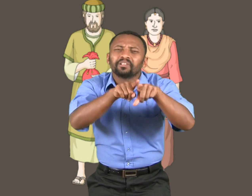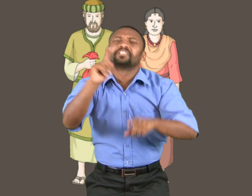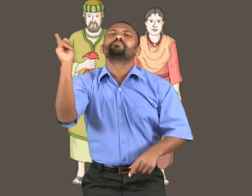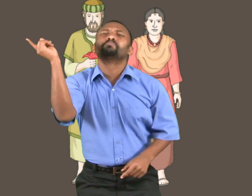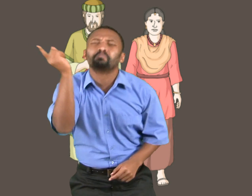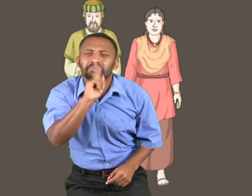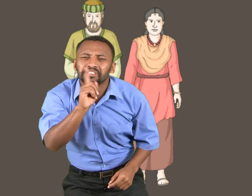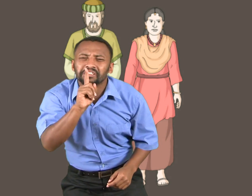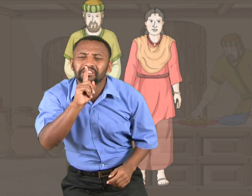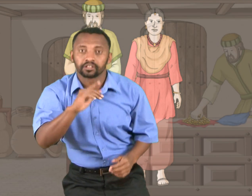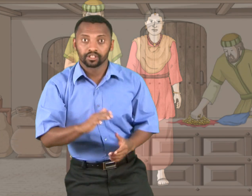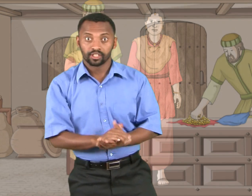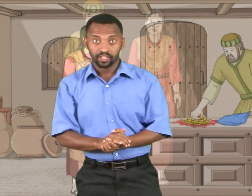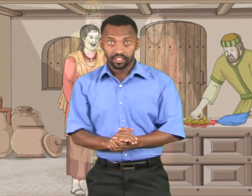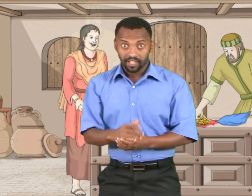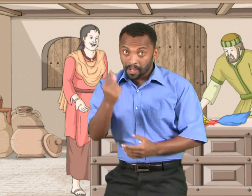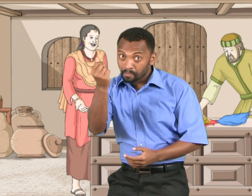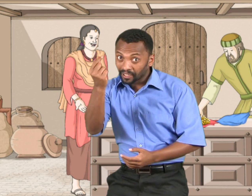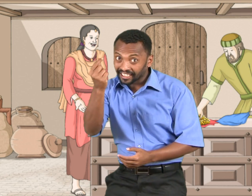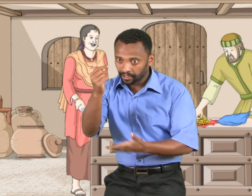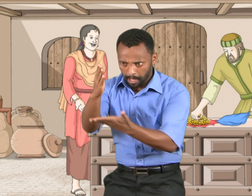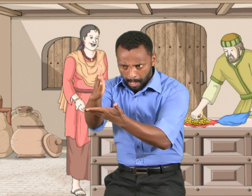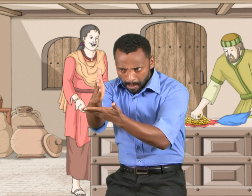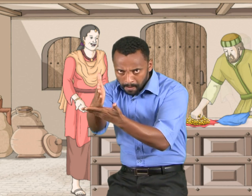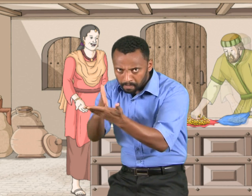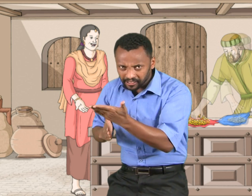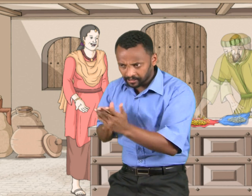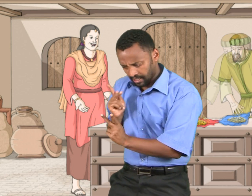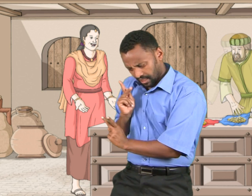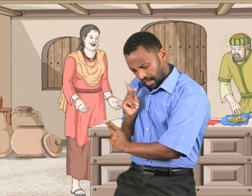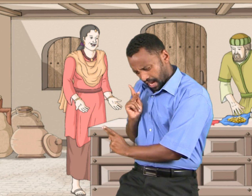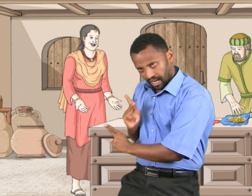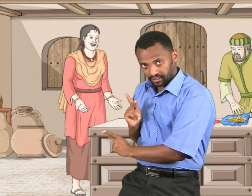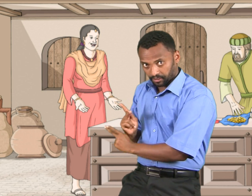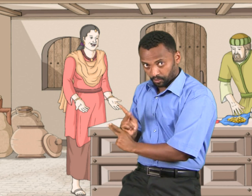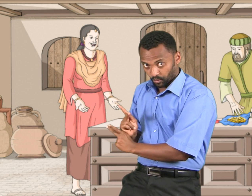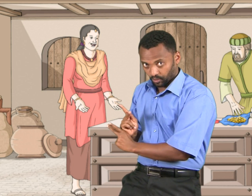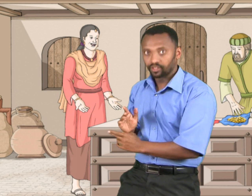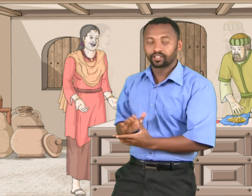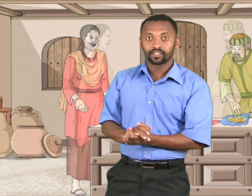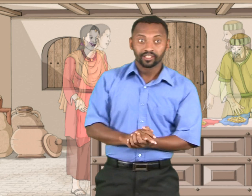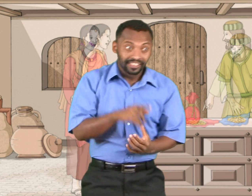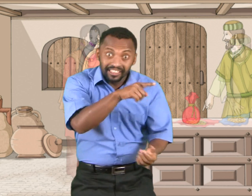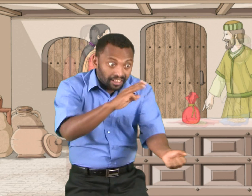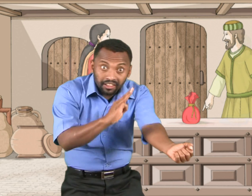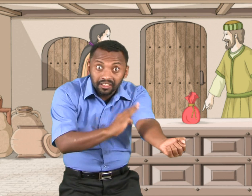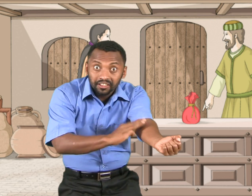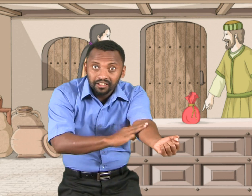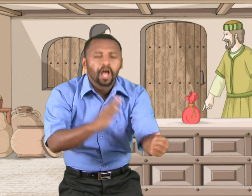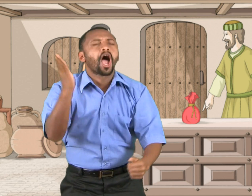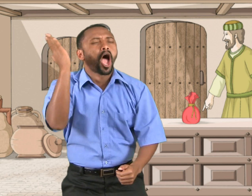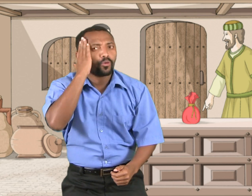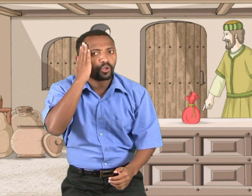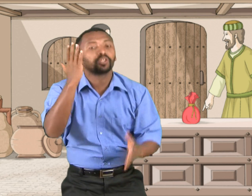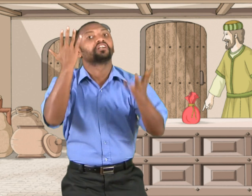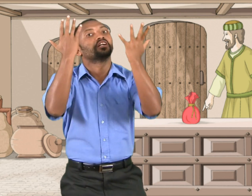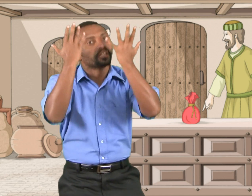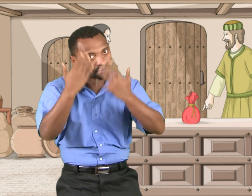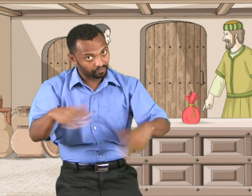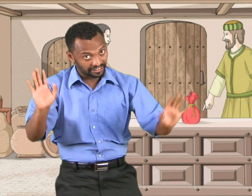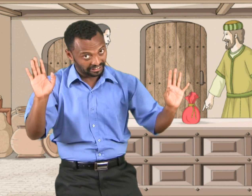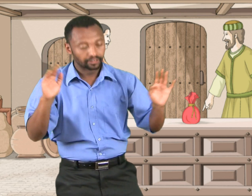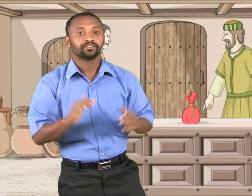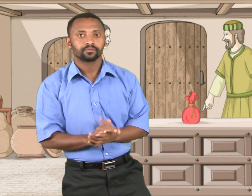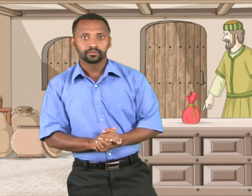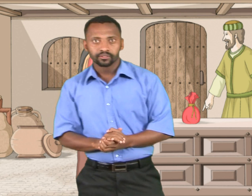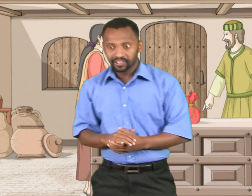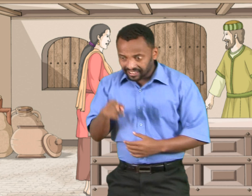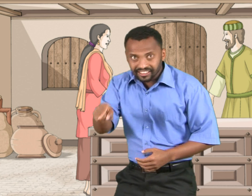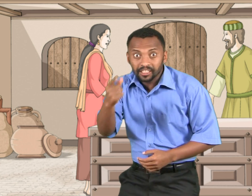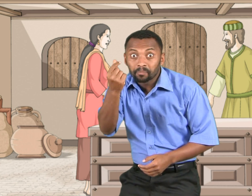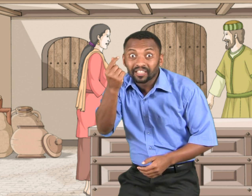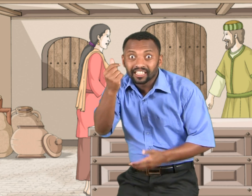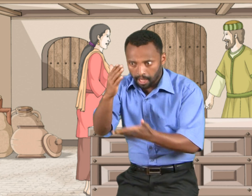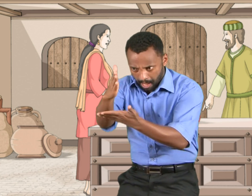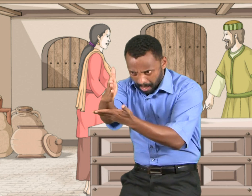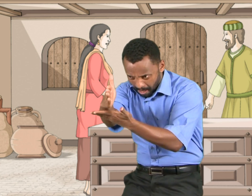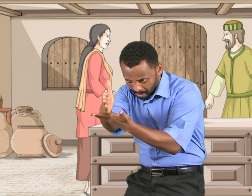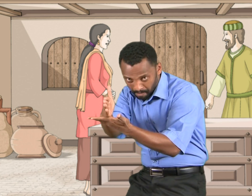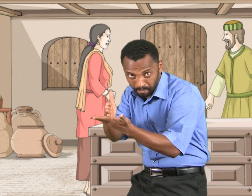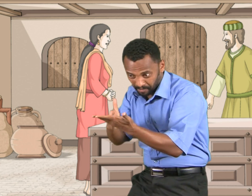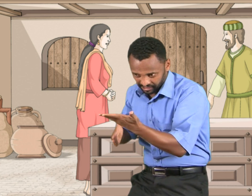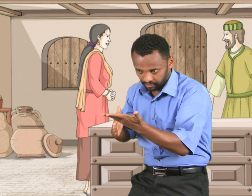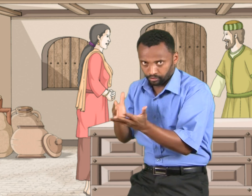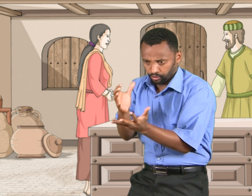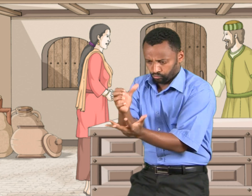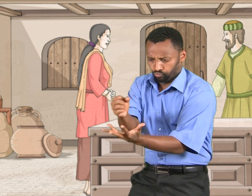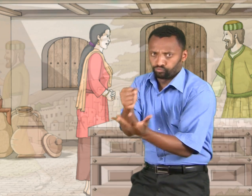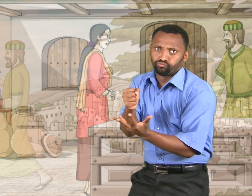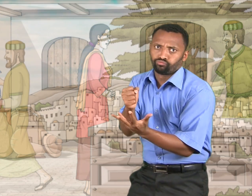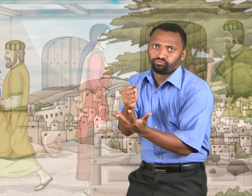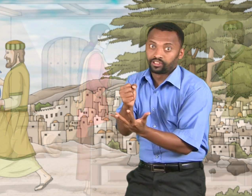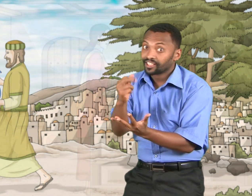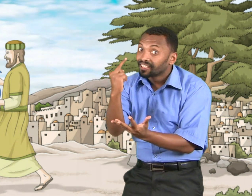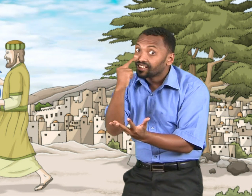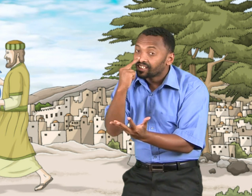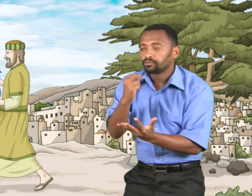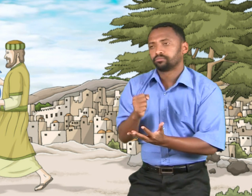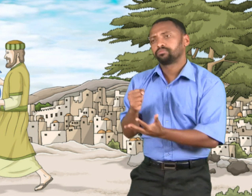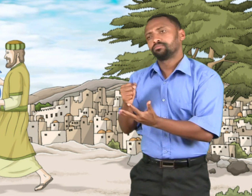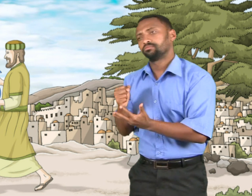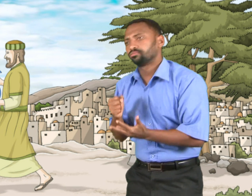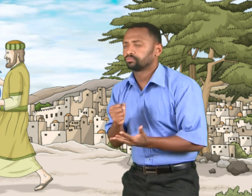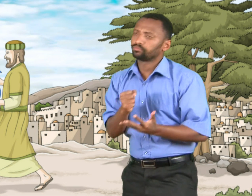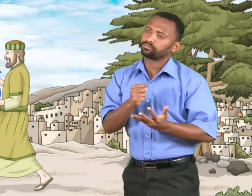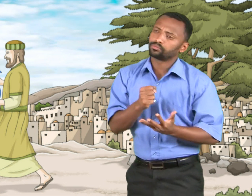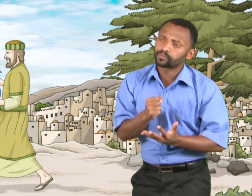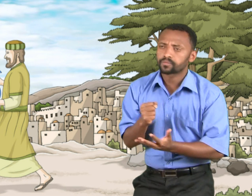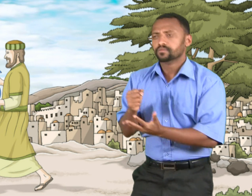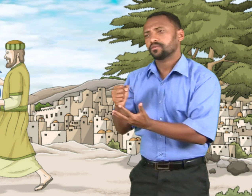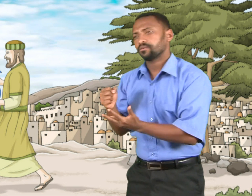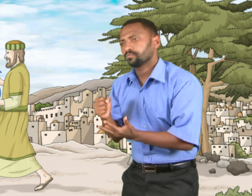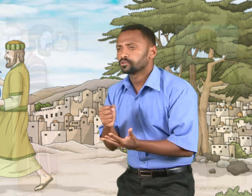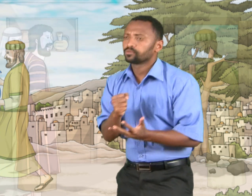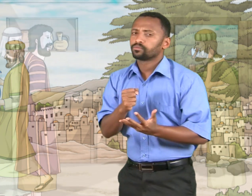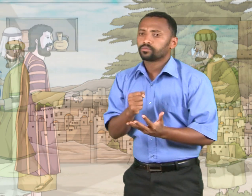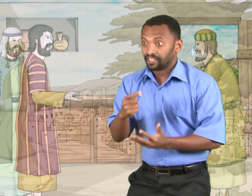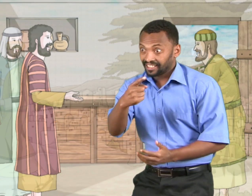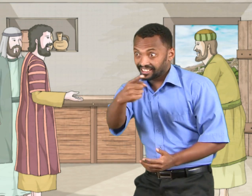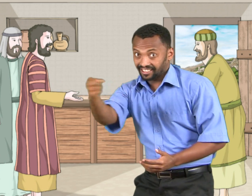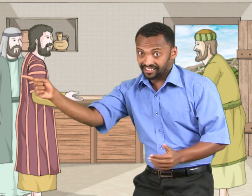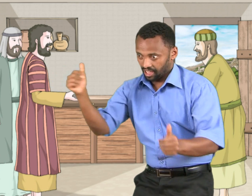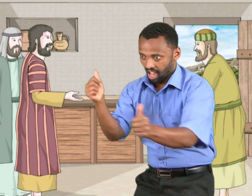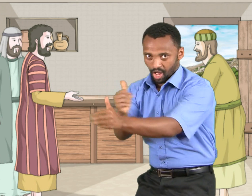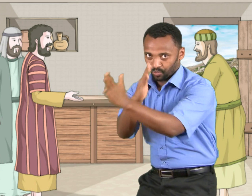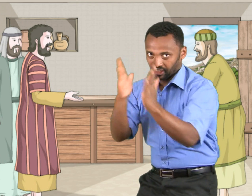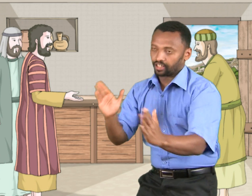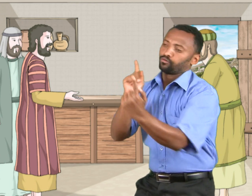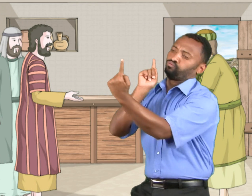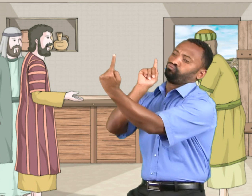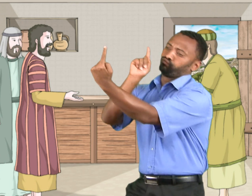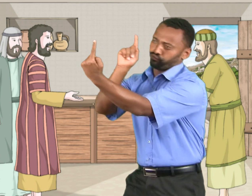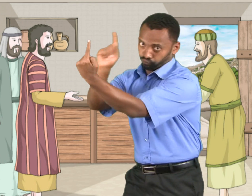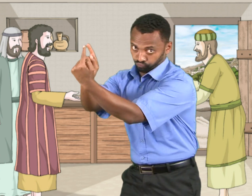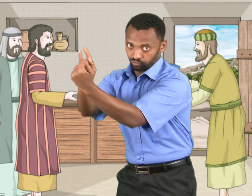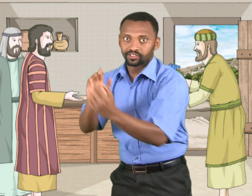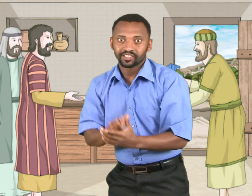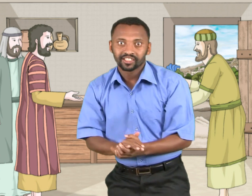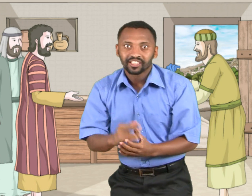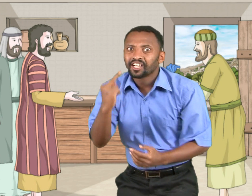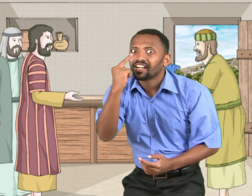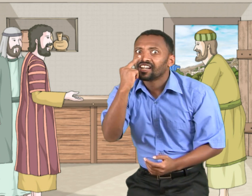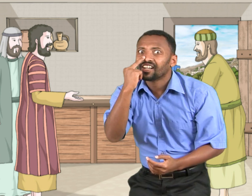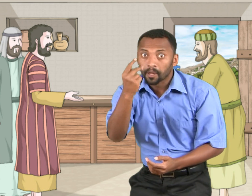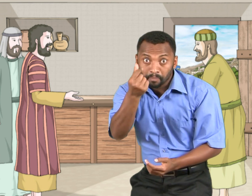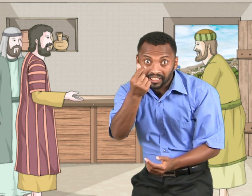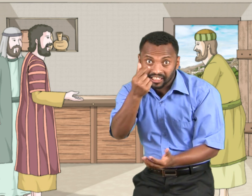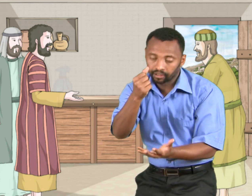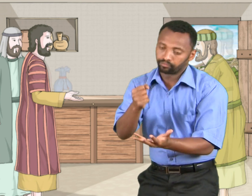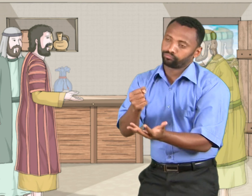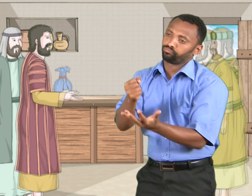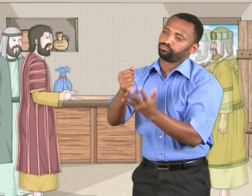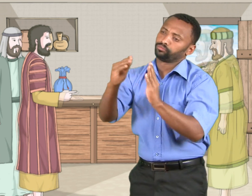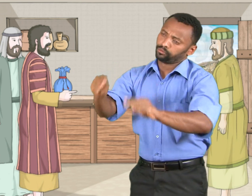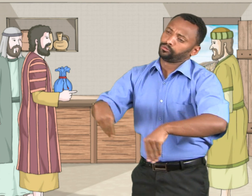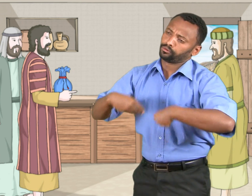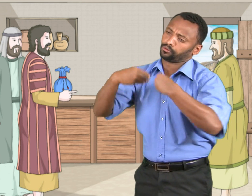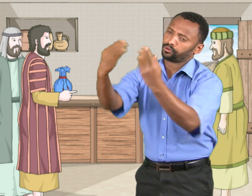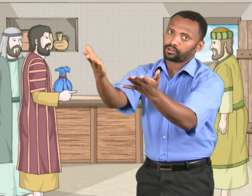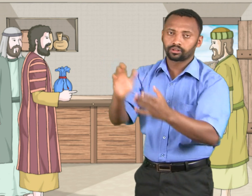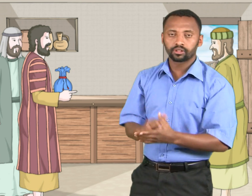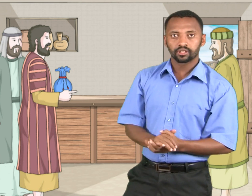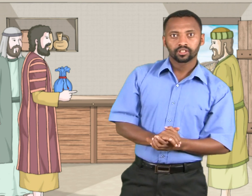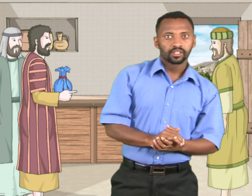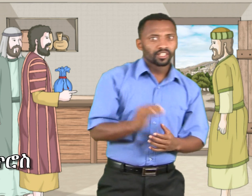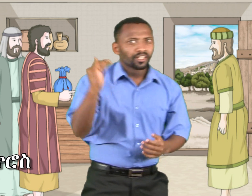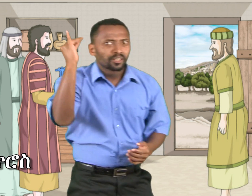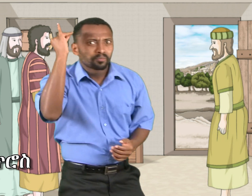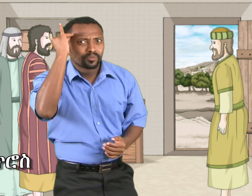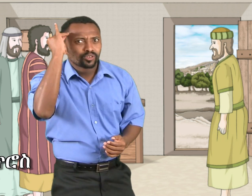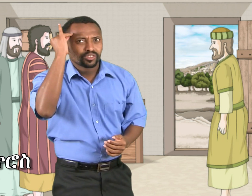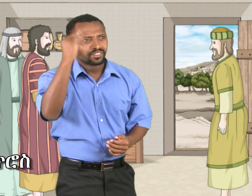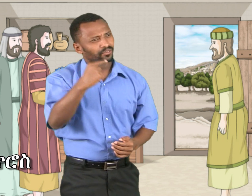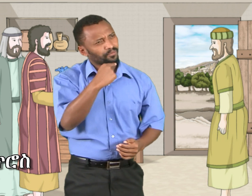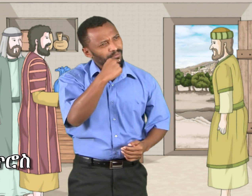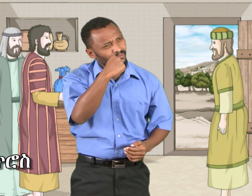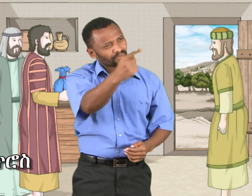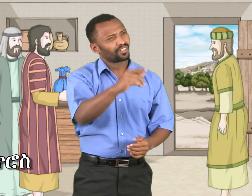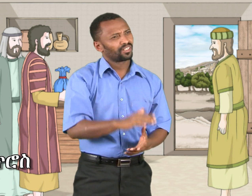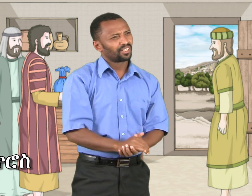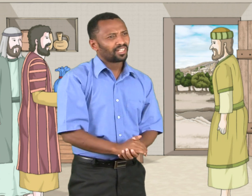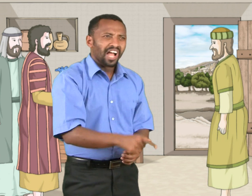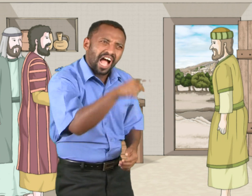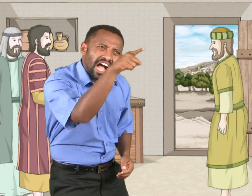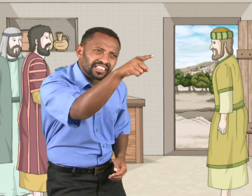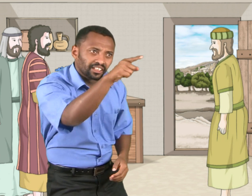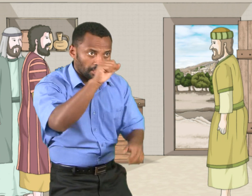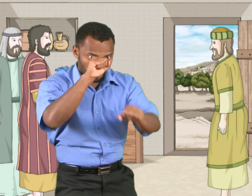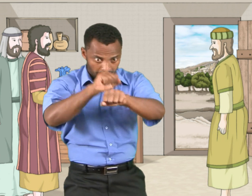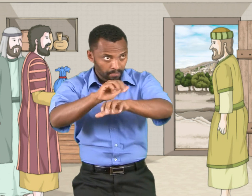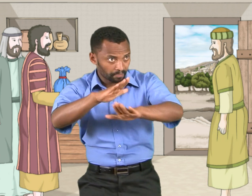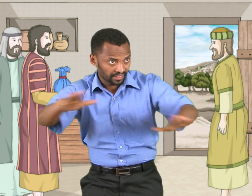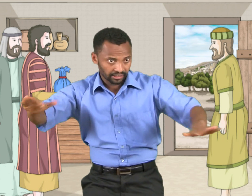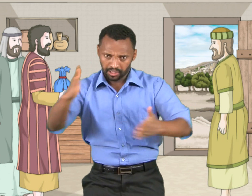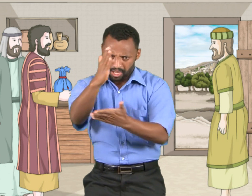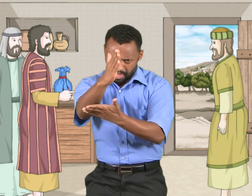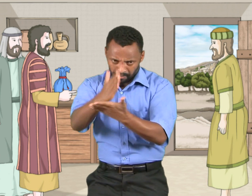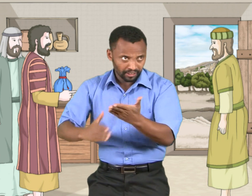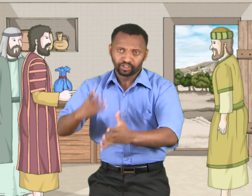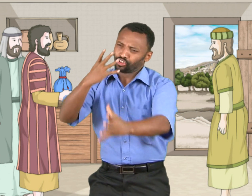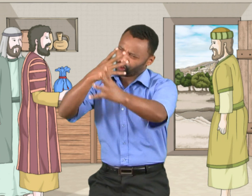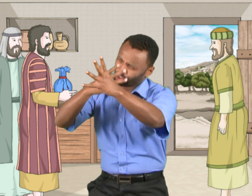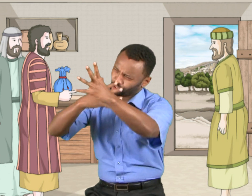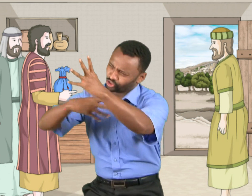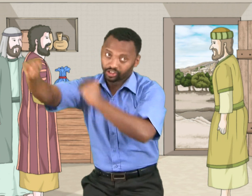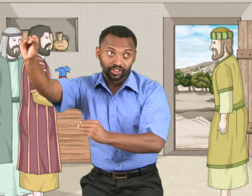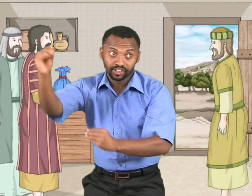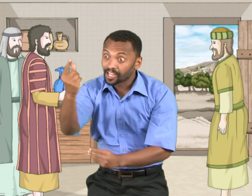With his wife’s full knowledge, he kept back some of the proceeds for himself, but brought a portion and laid it at the apostles’ feet.